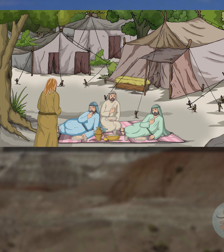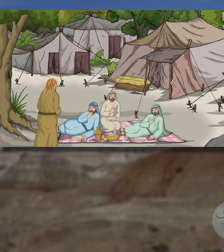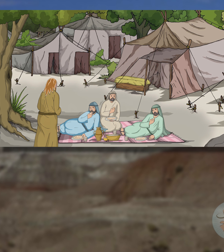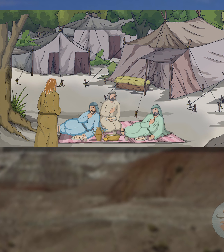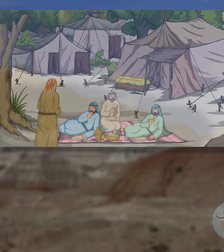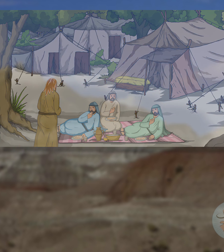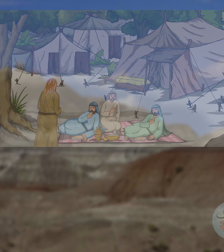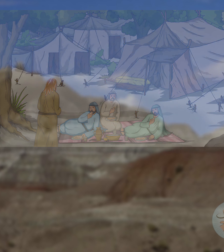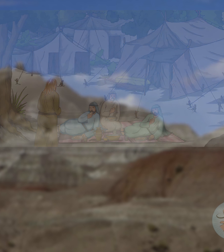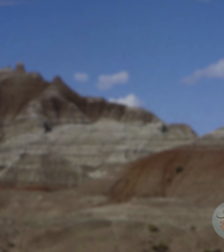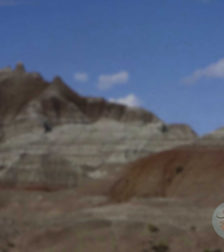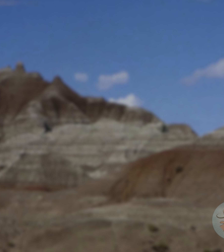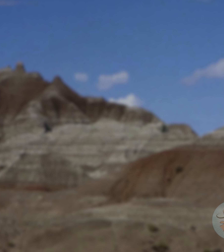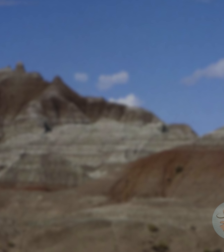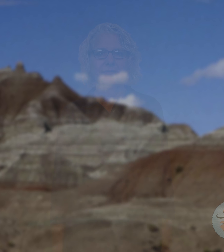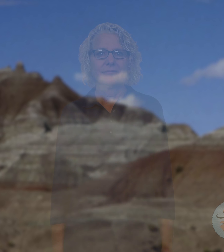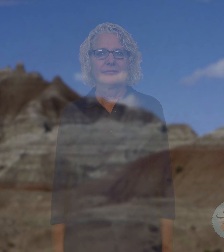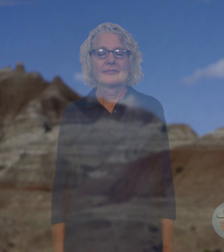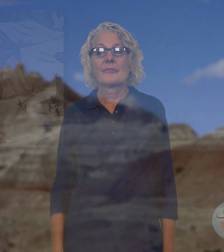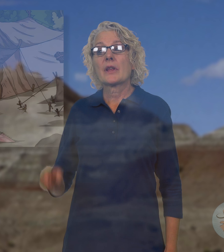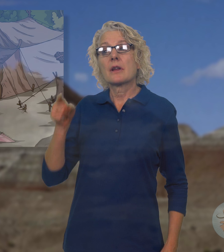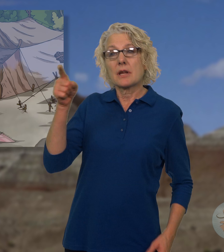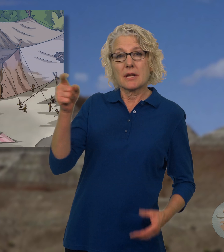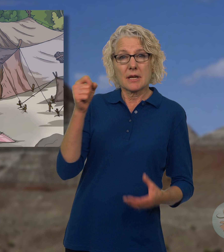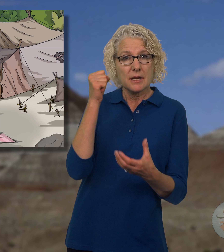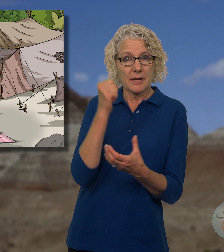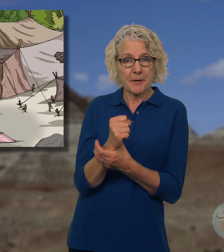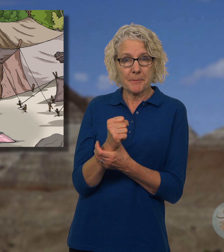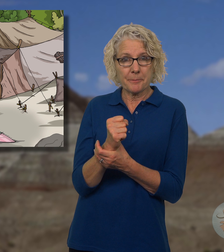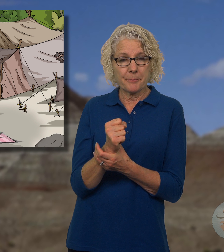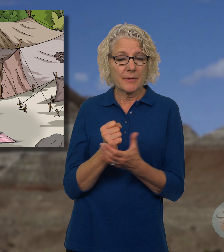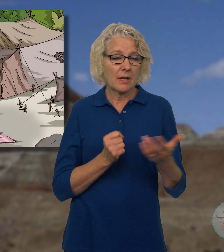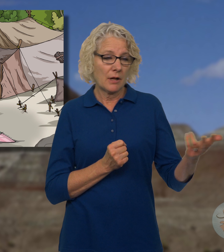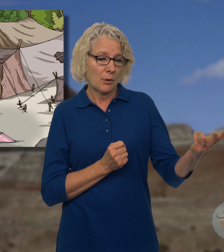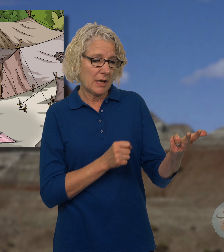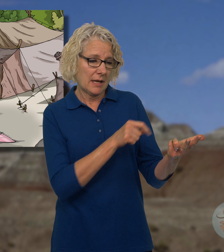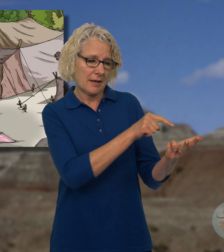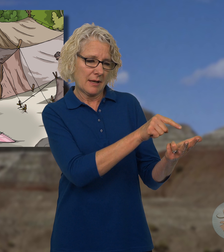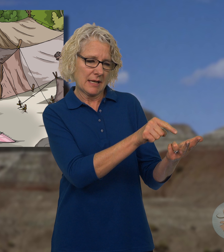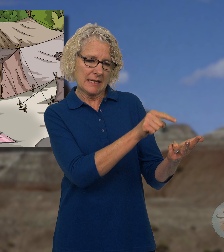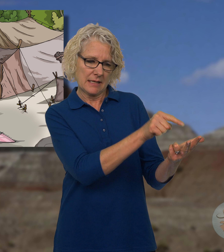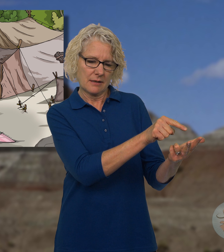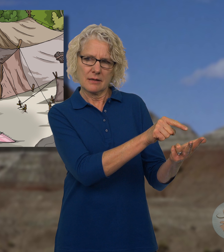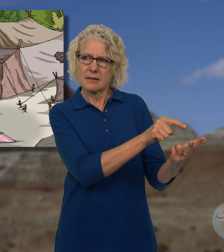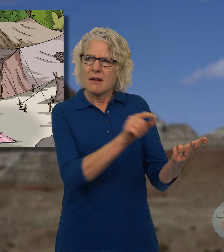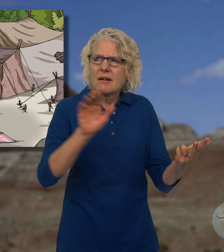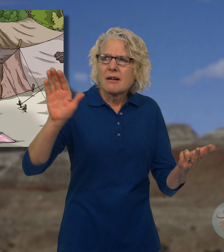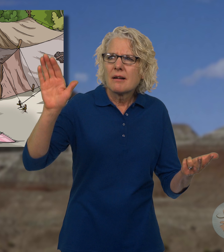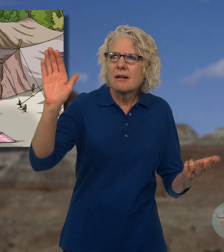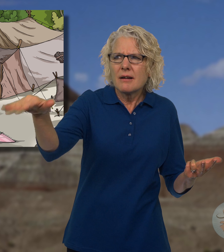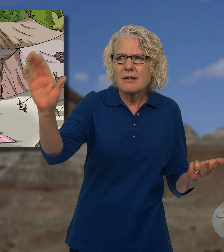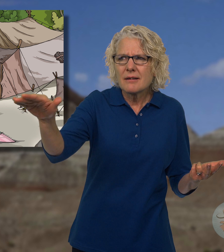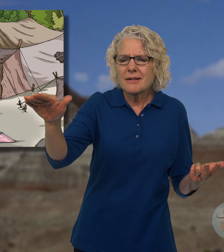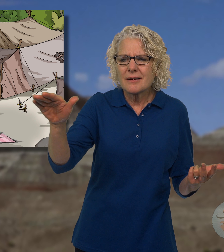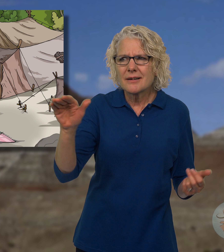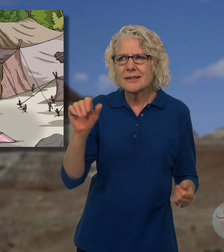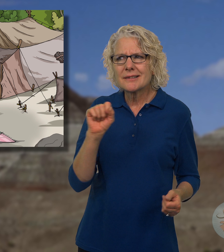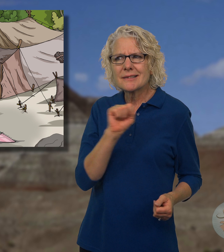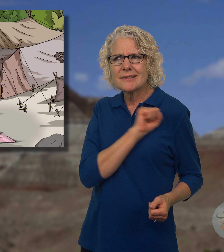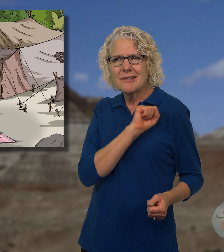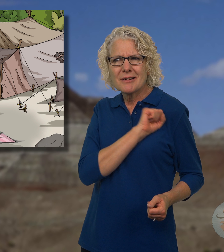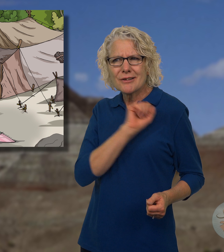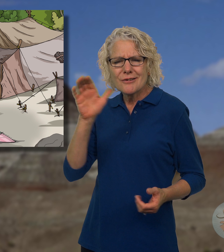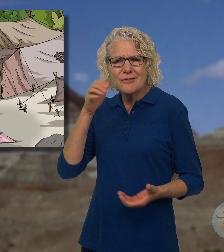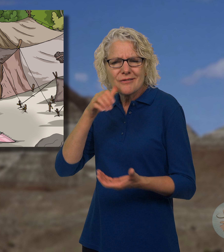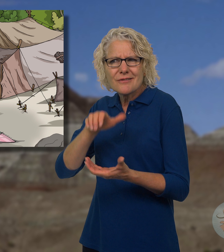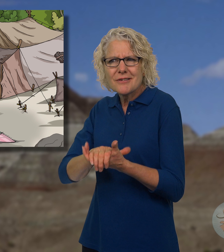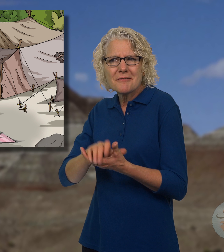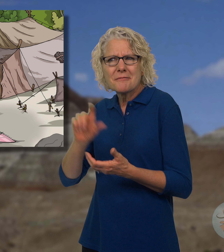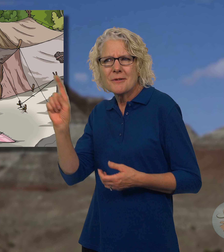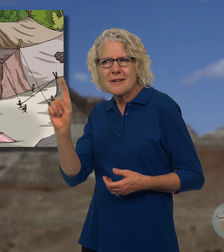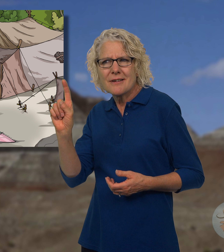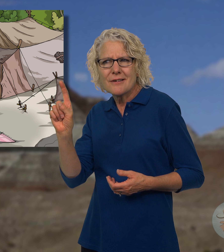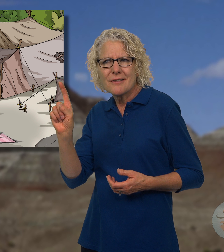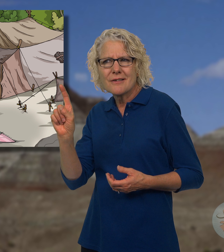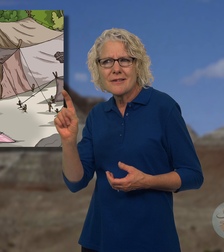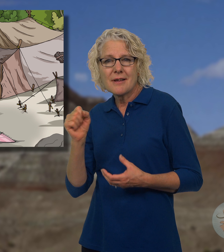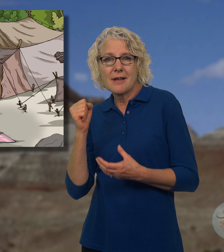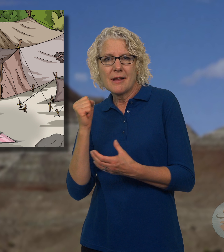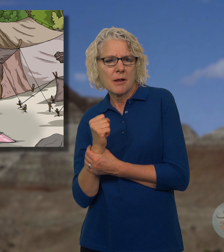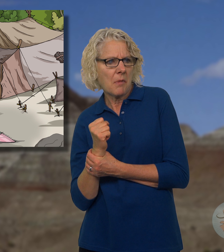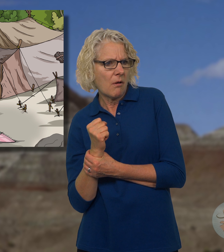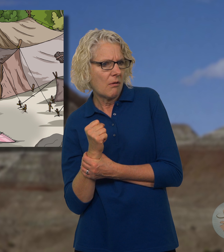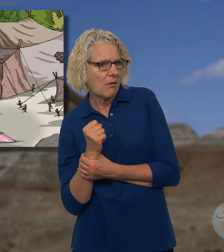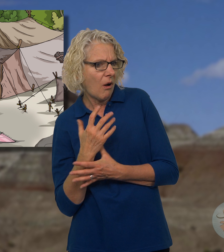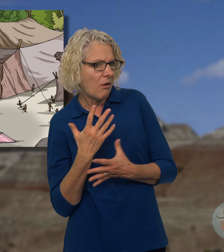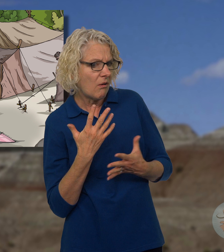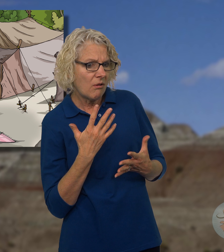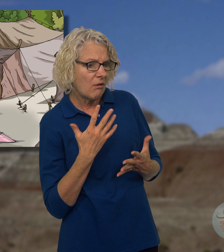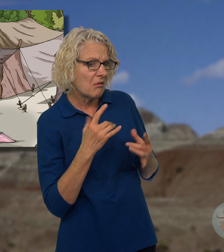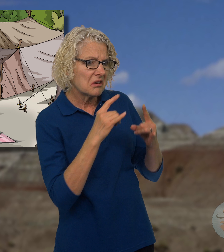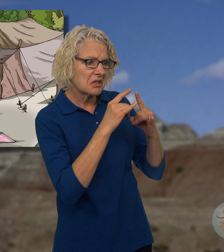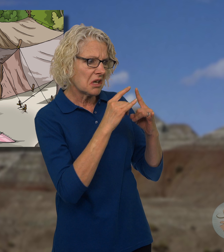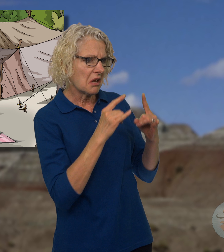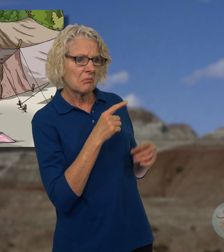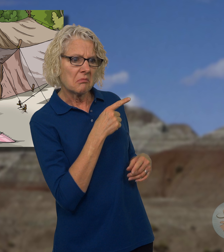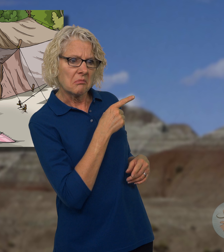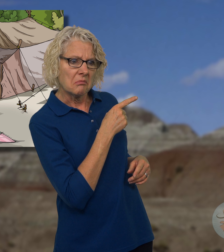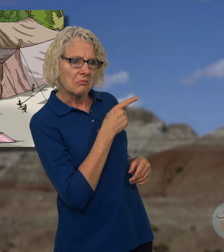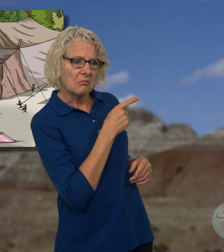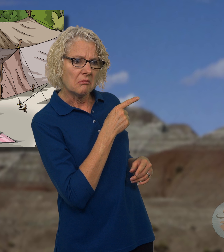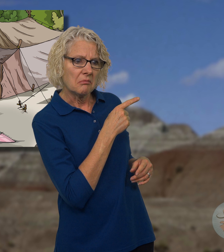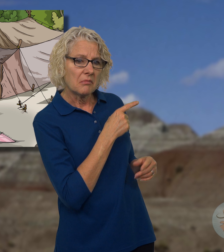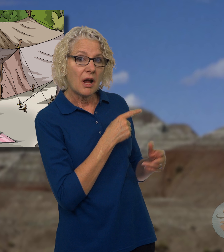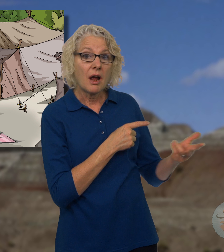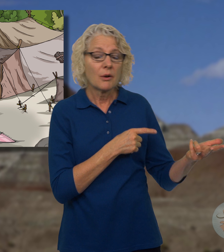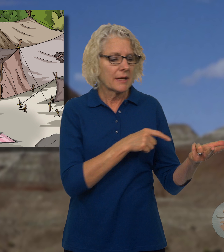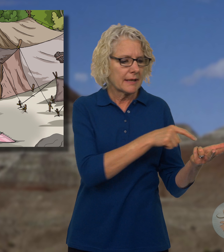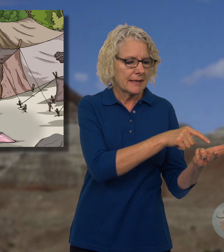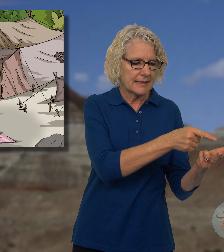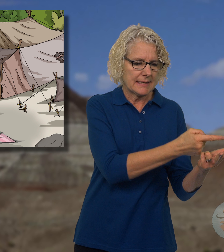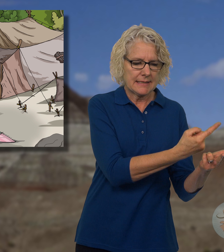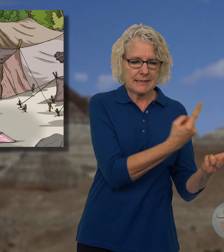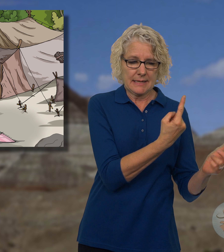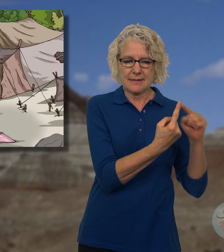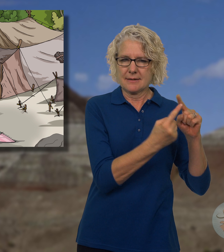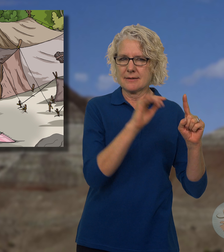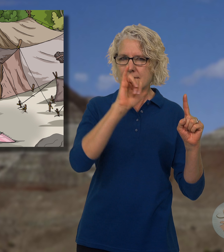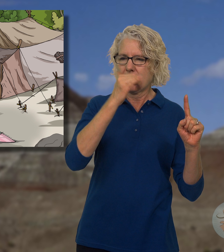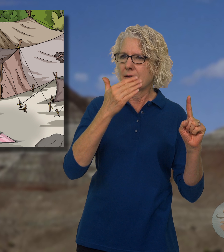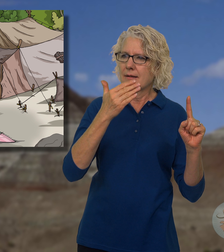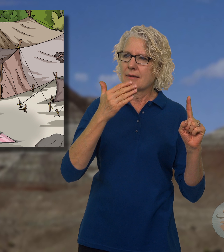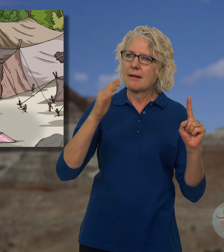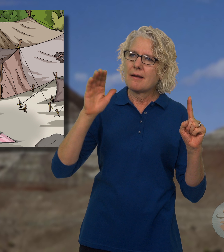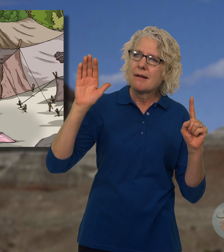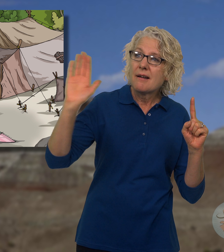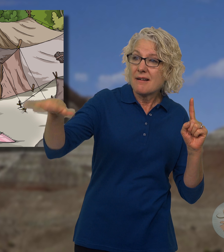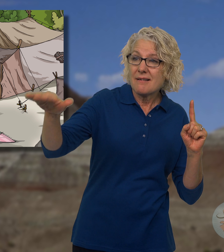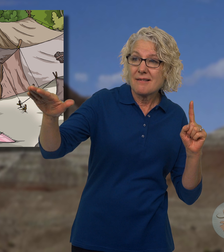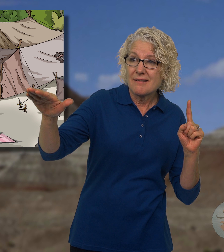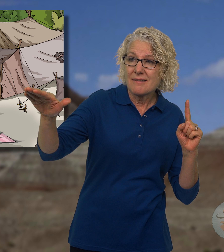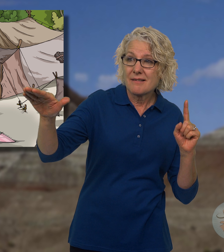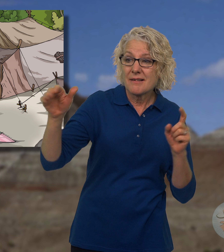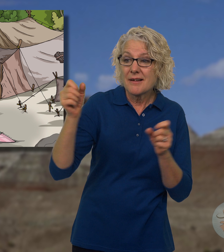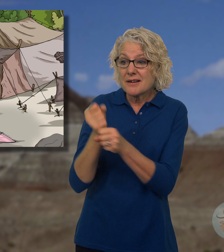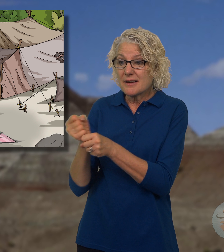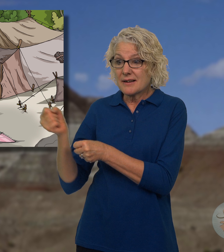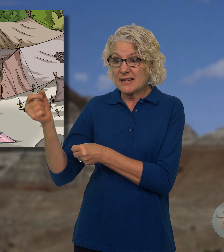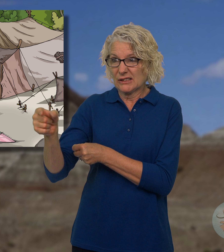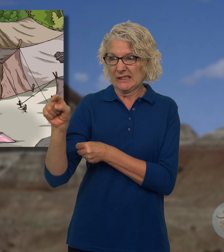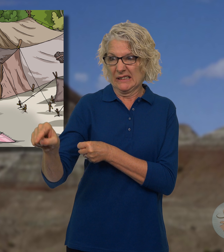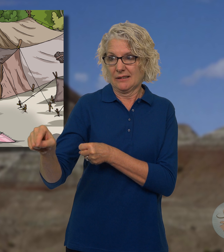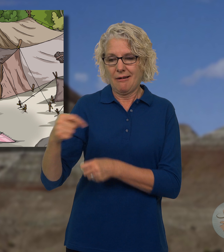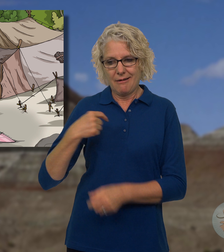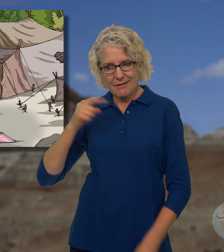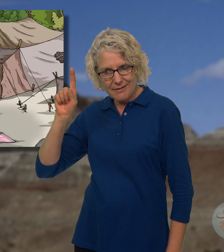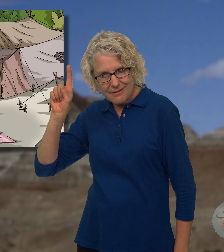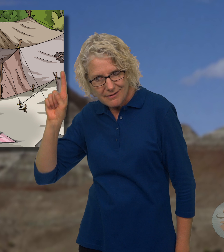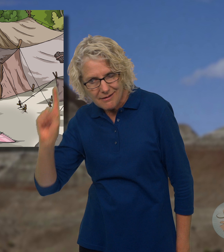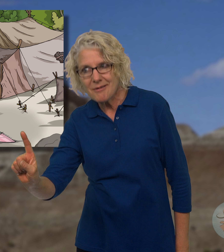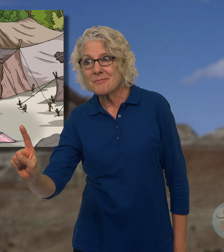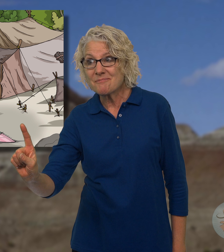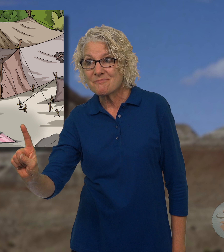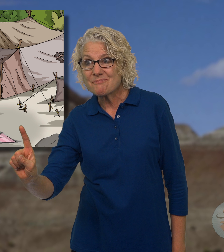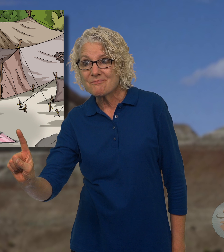“Where is your wife Sarah?” they asked. “There, in the tent,” he replied.